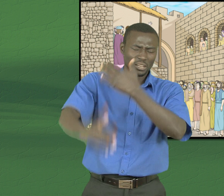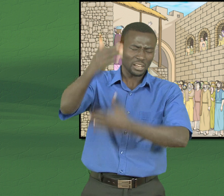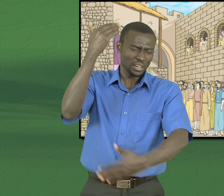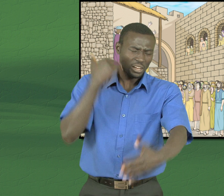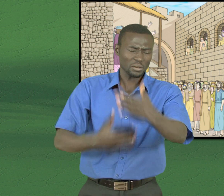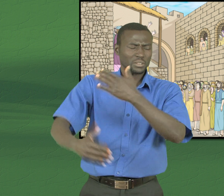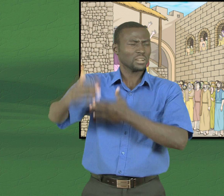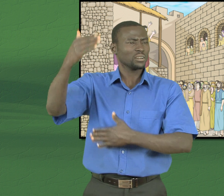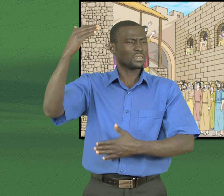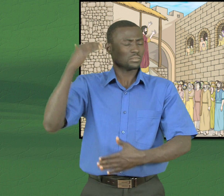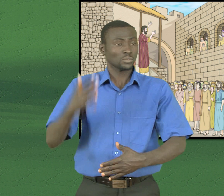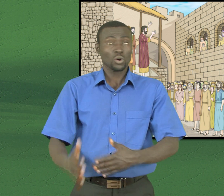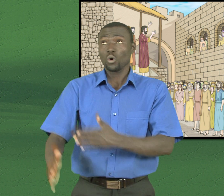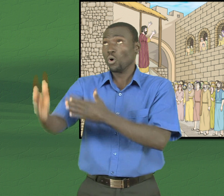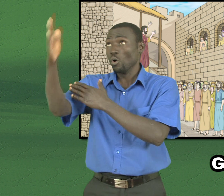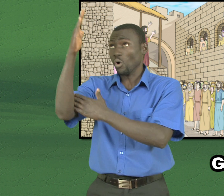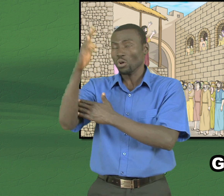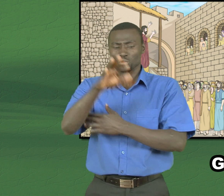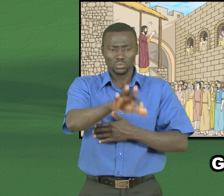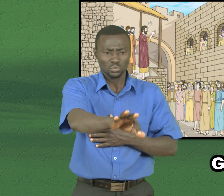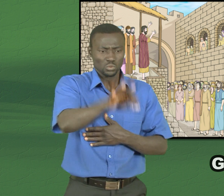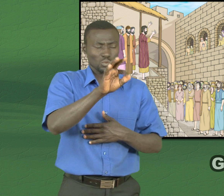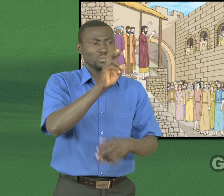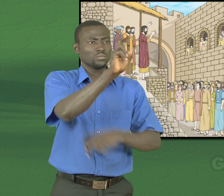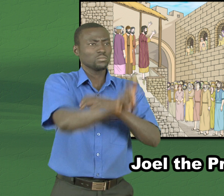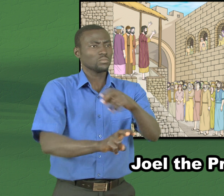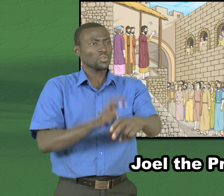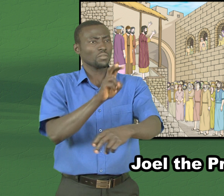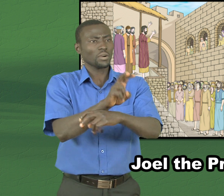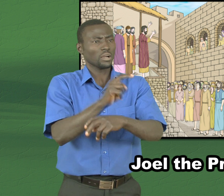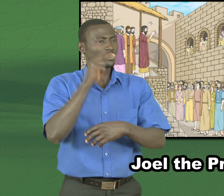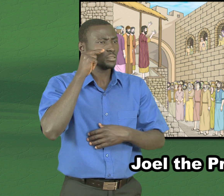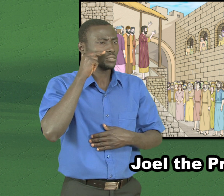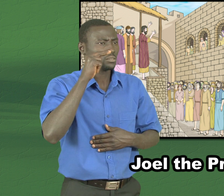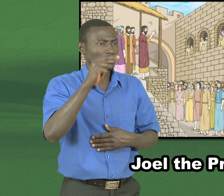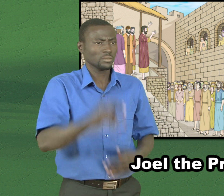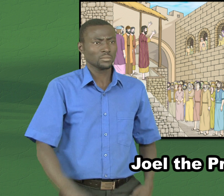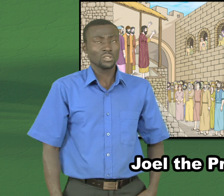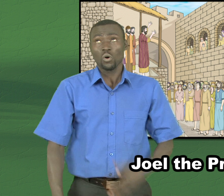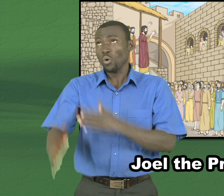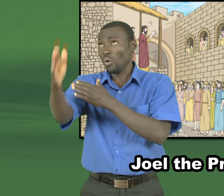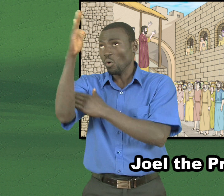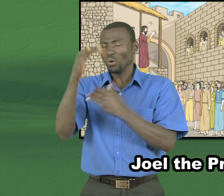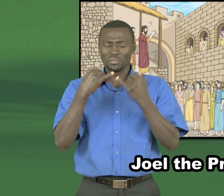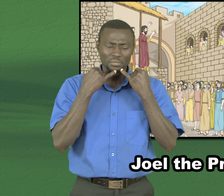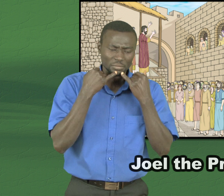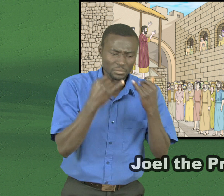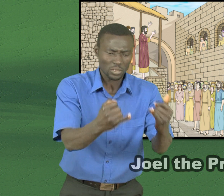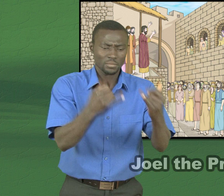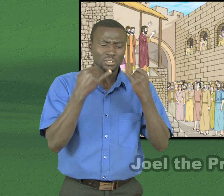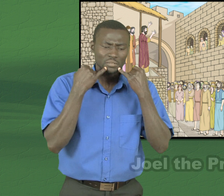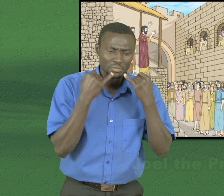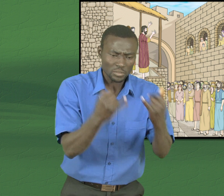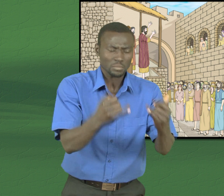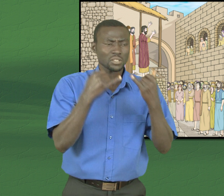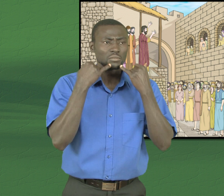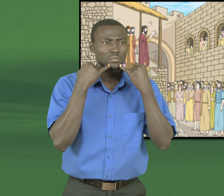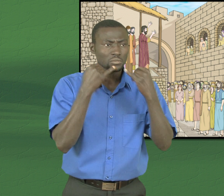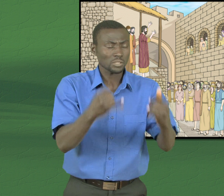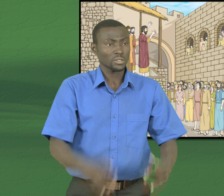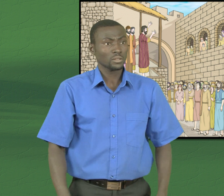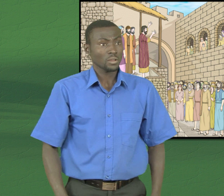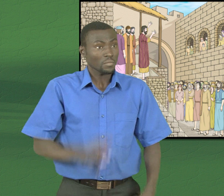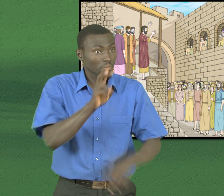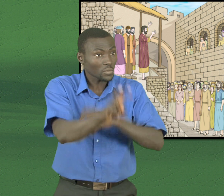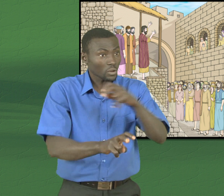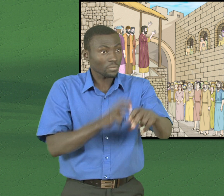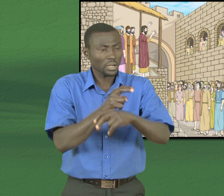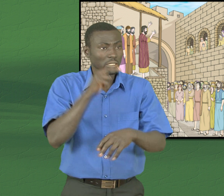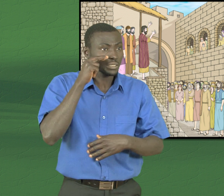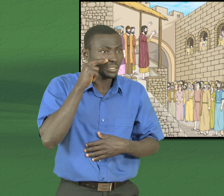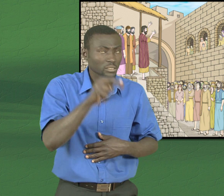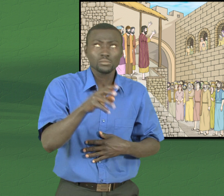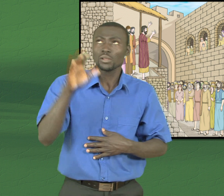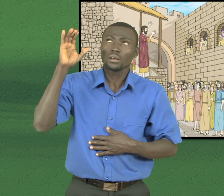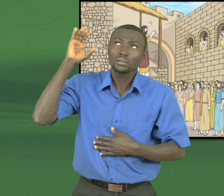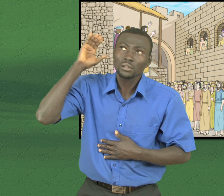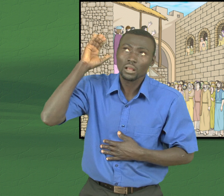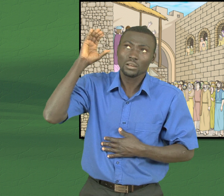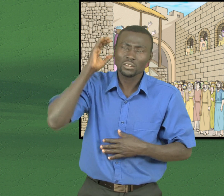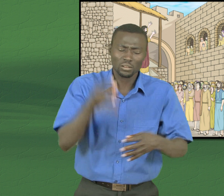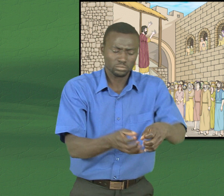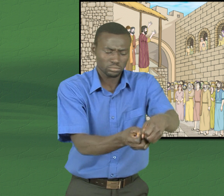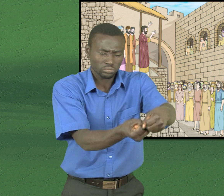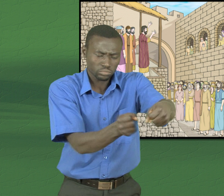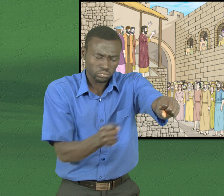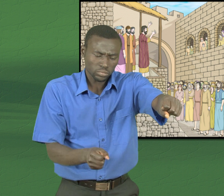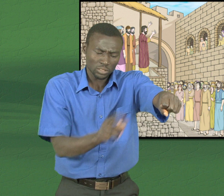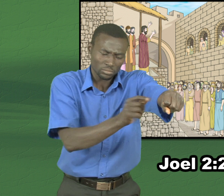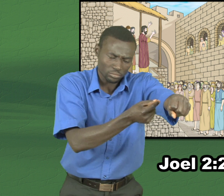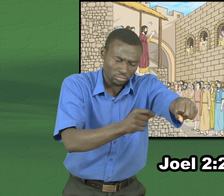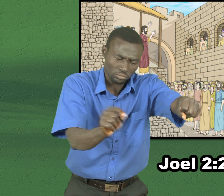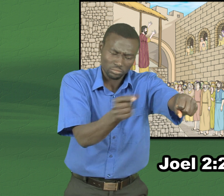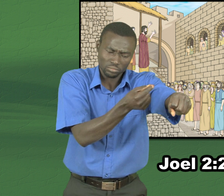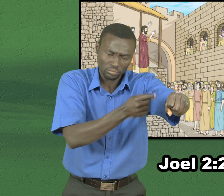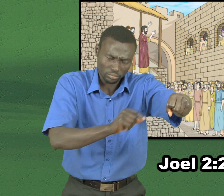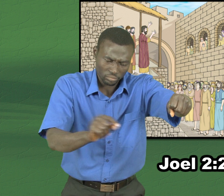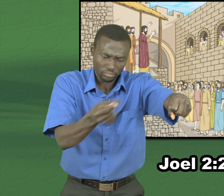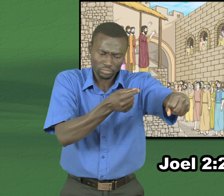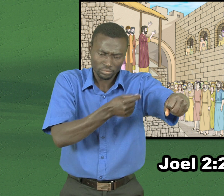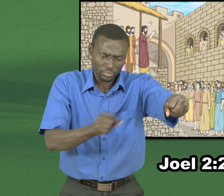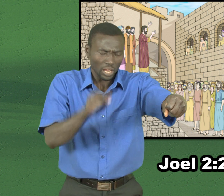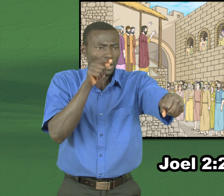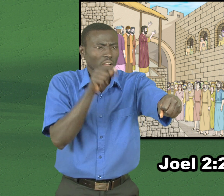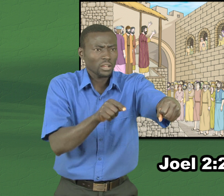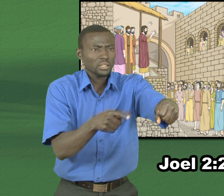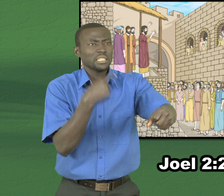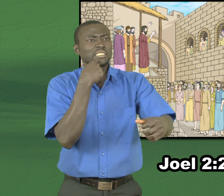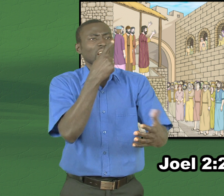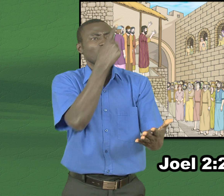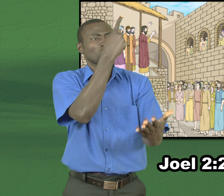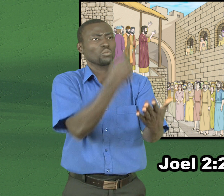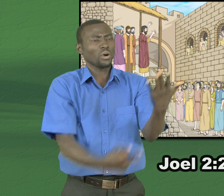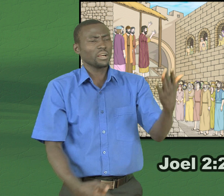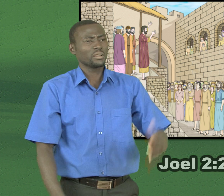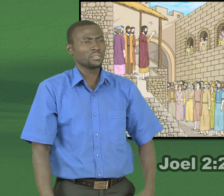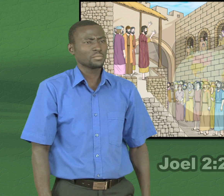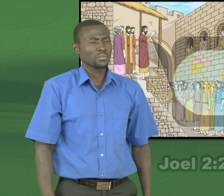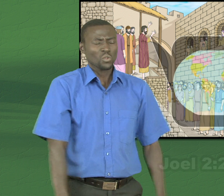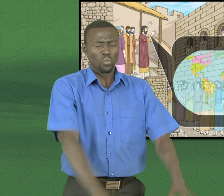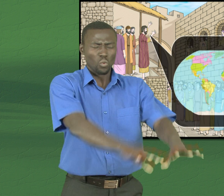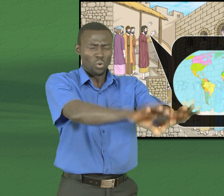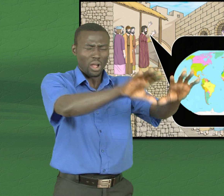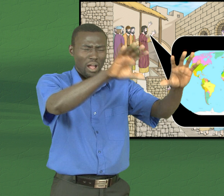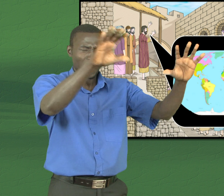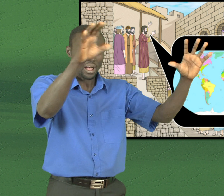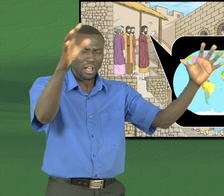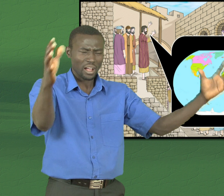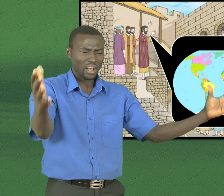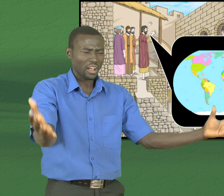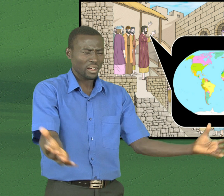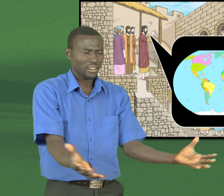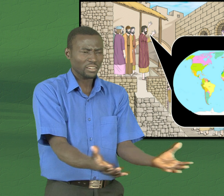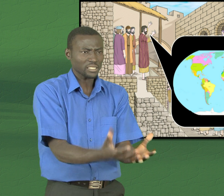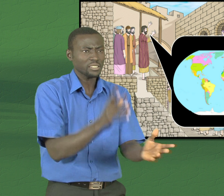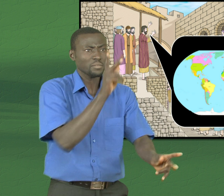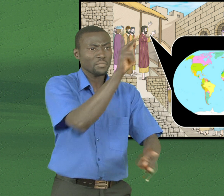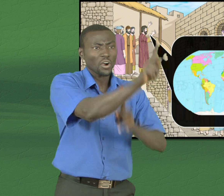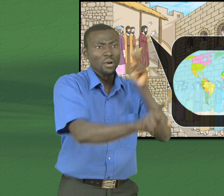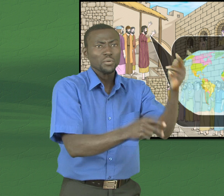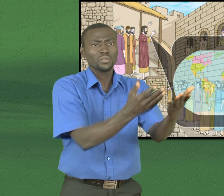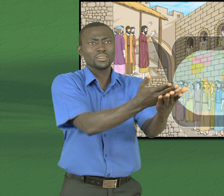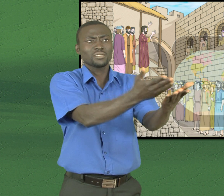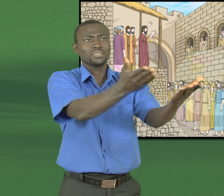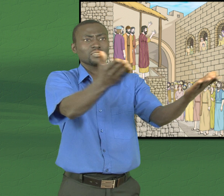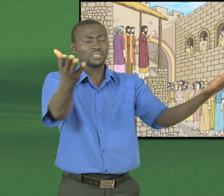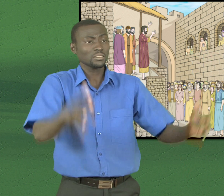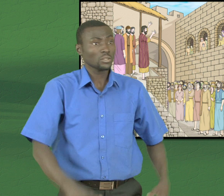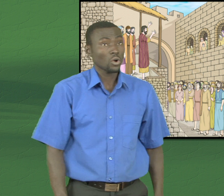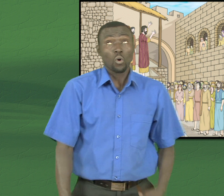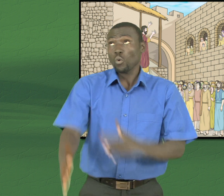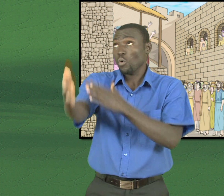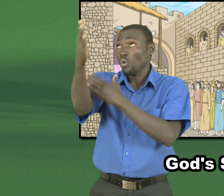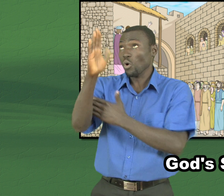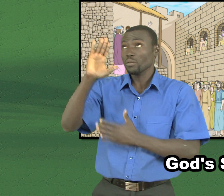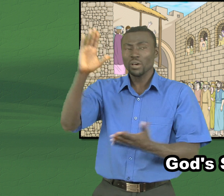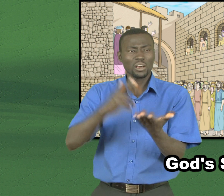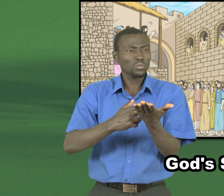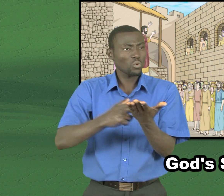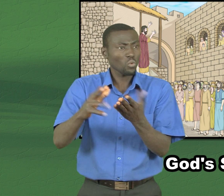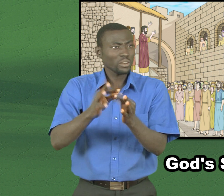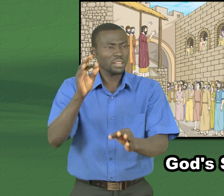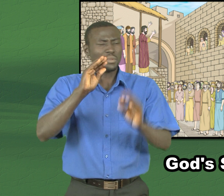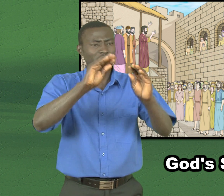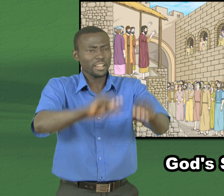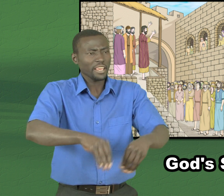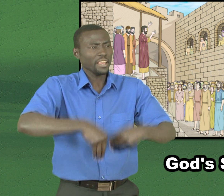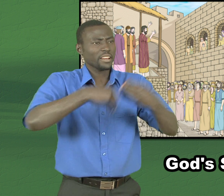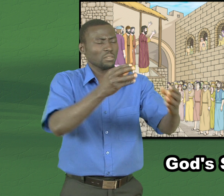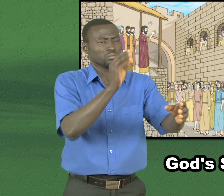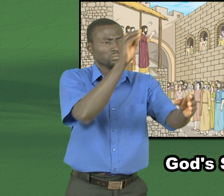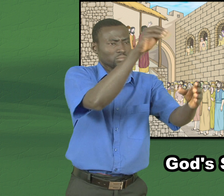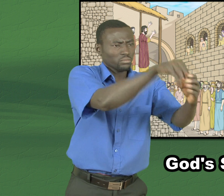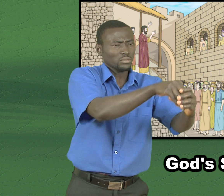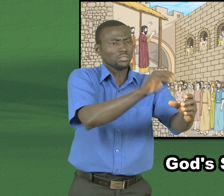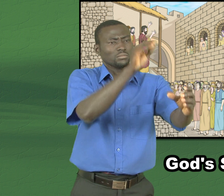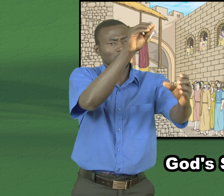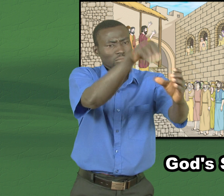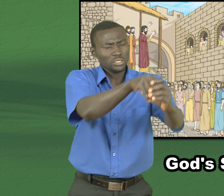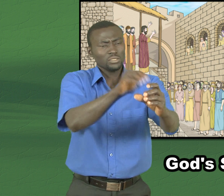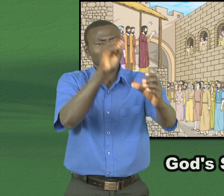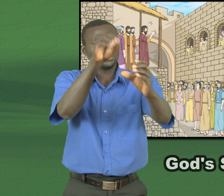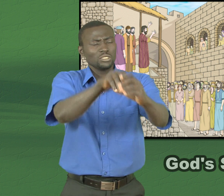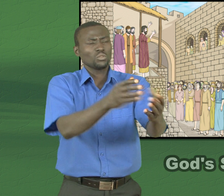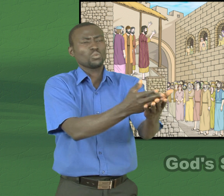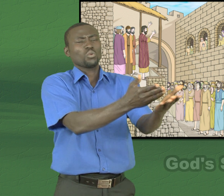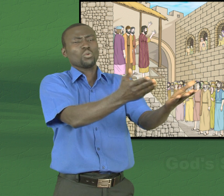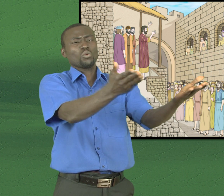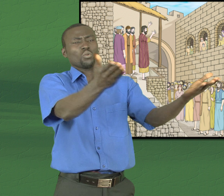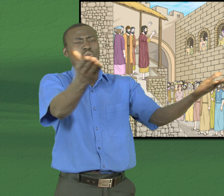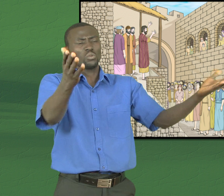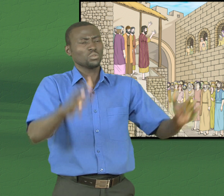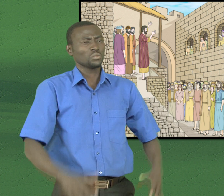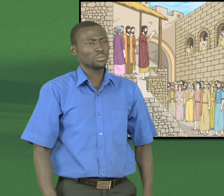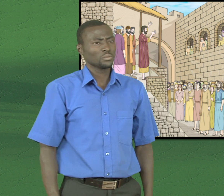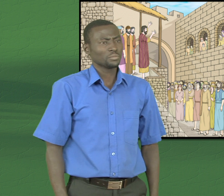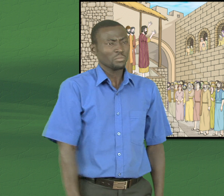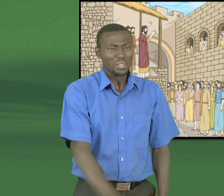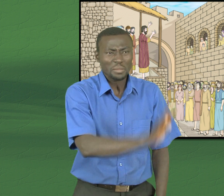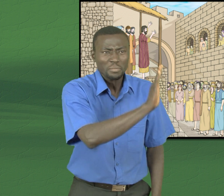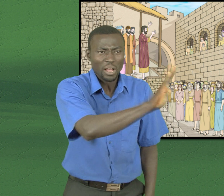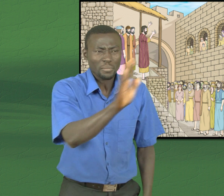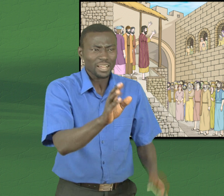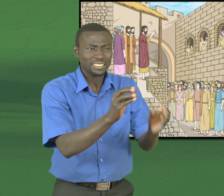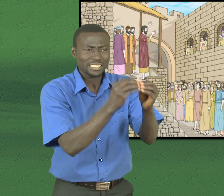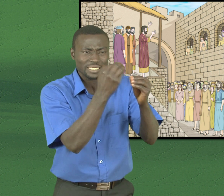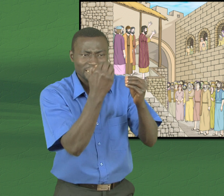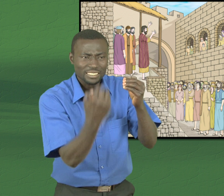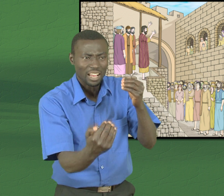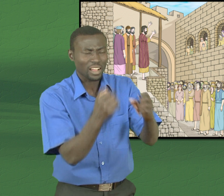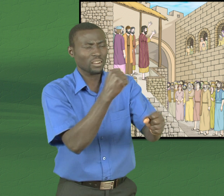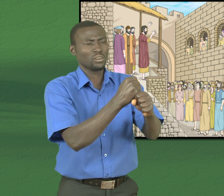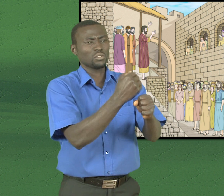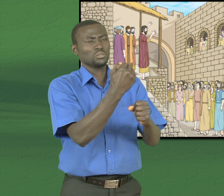No, this is what was spoken by the prophet Joel: ‘In the last days, God says, I will pour out My Spirit on all people.